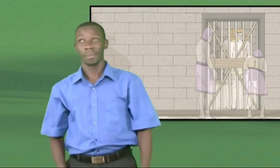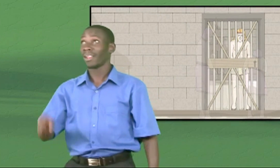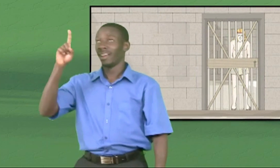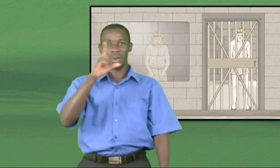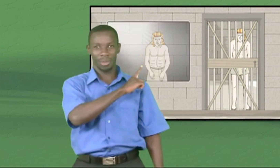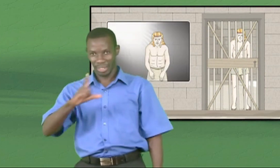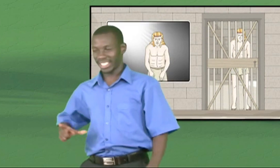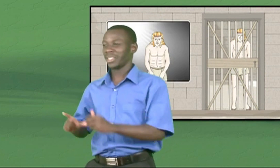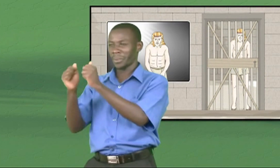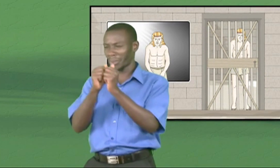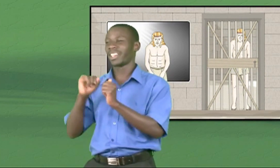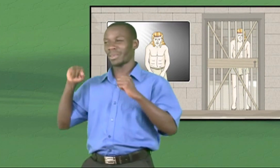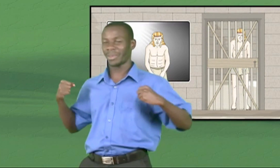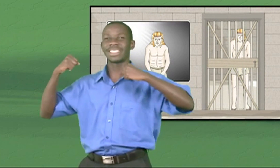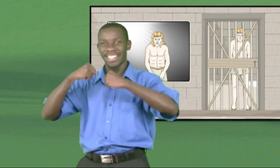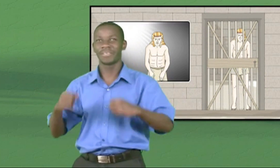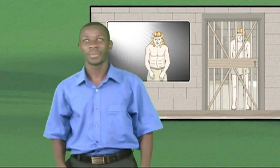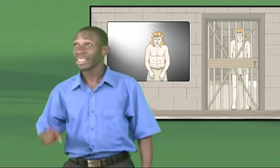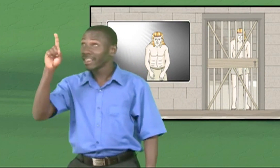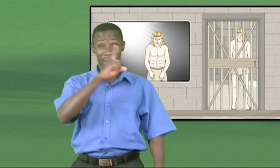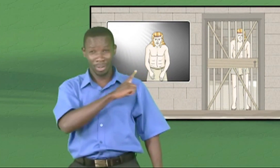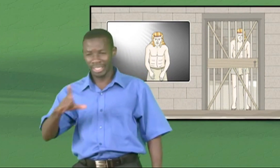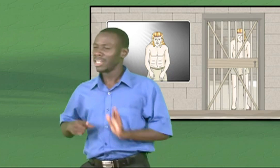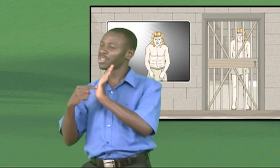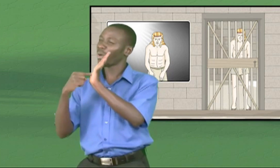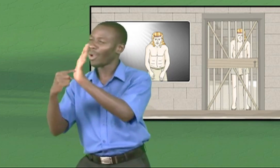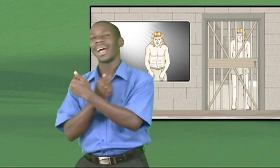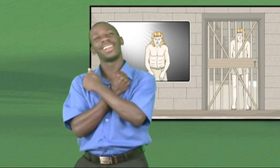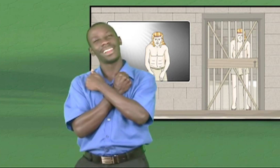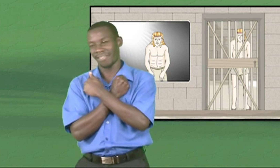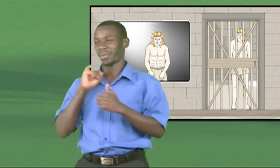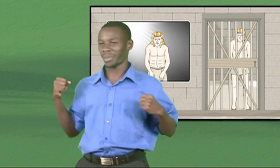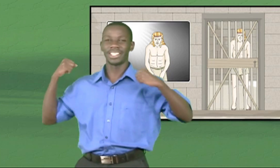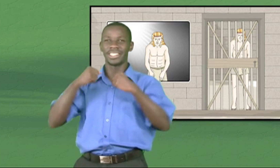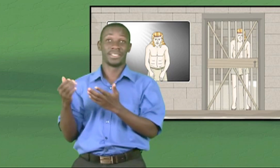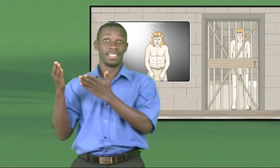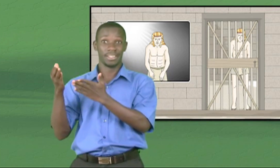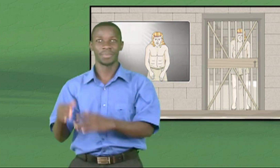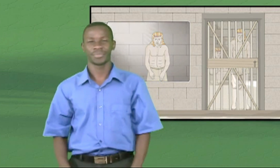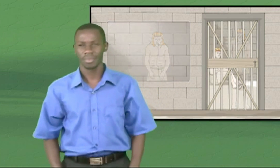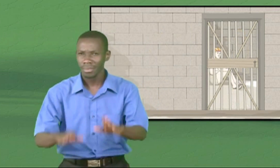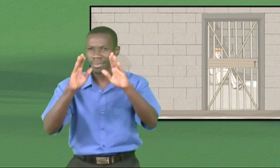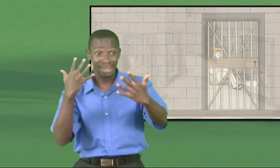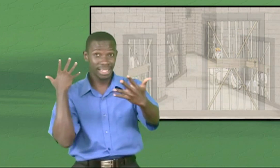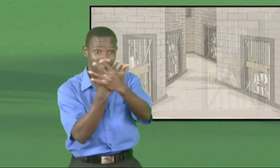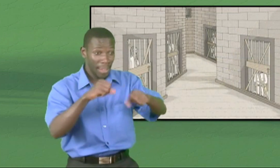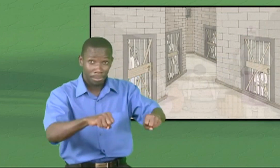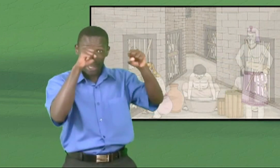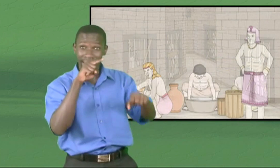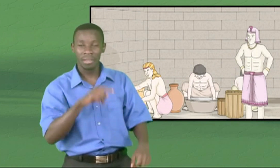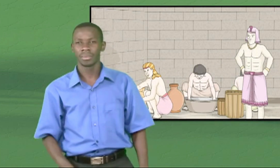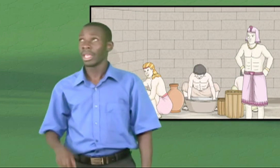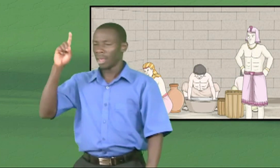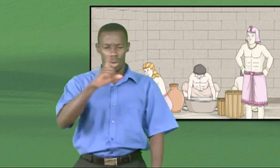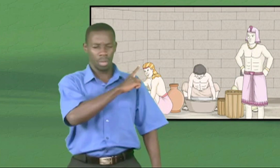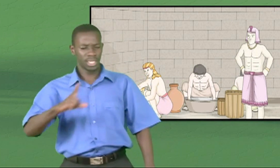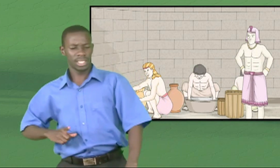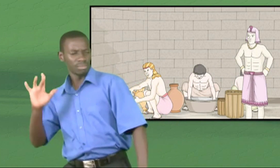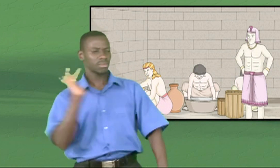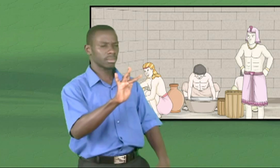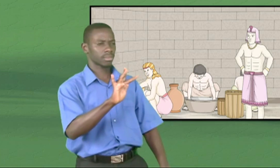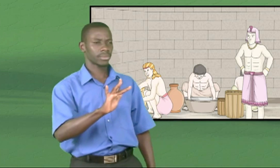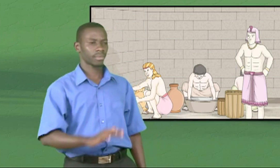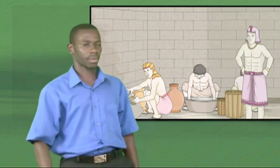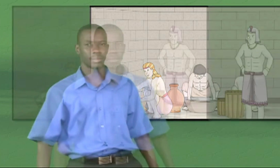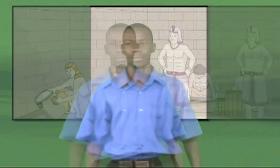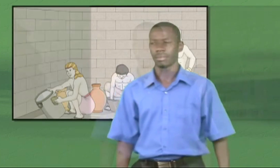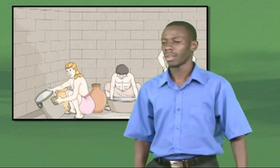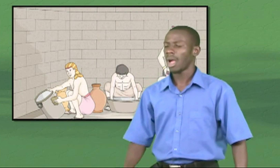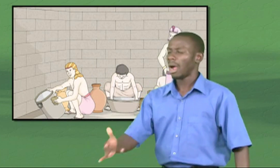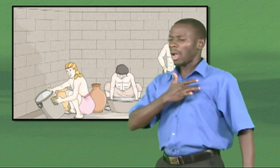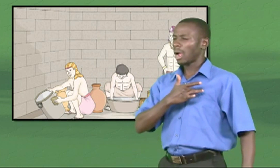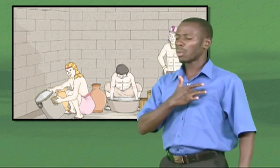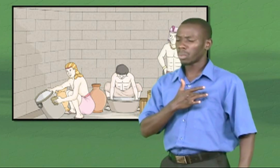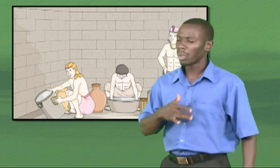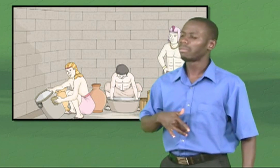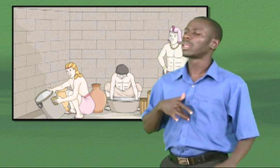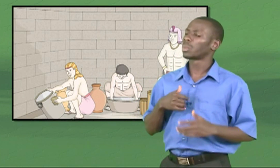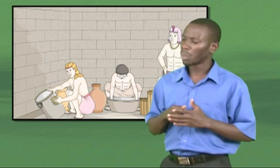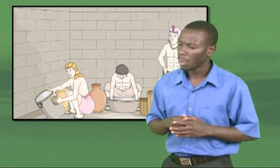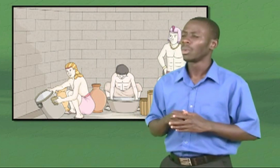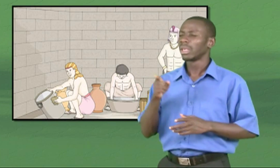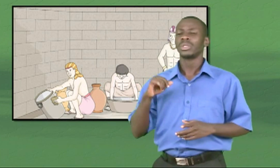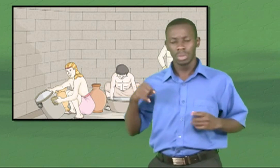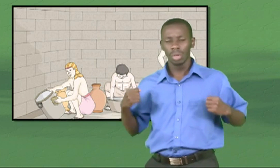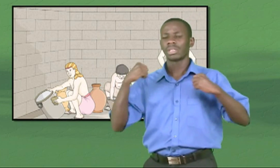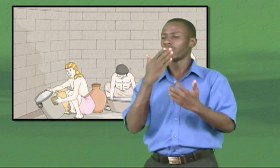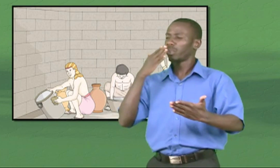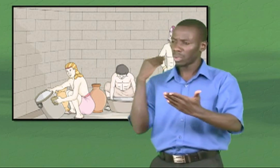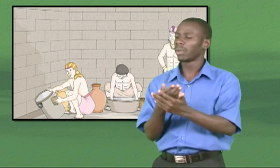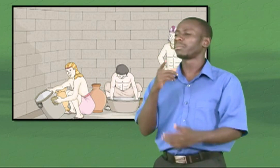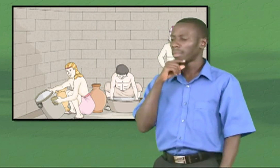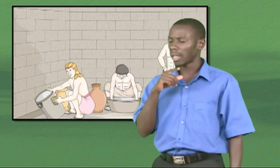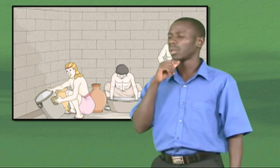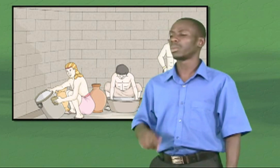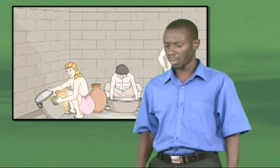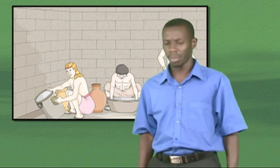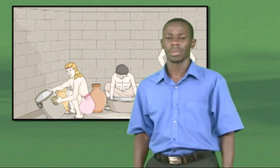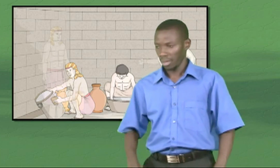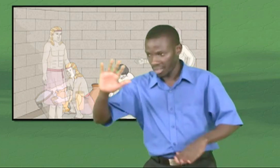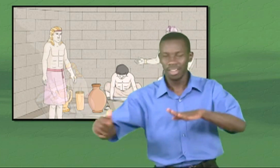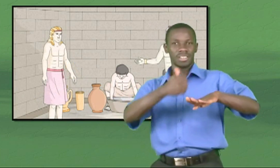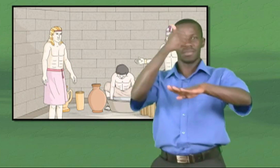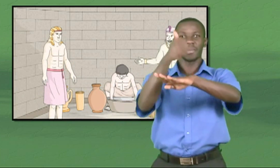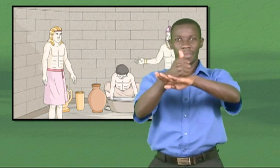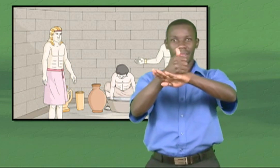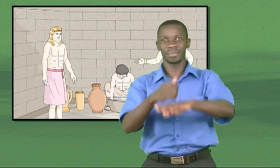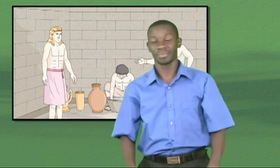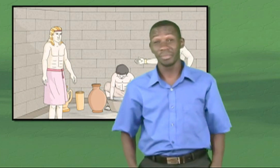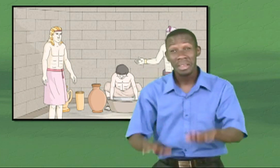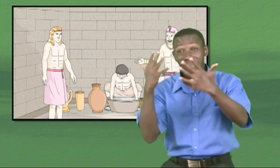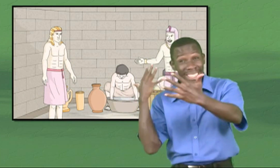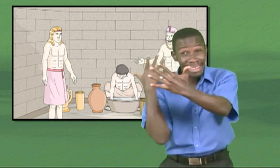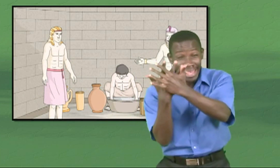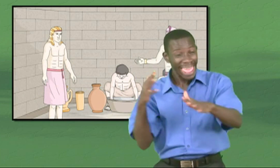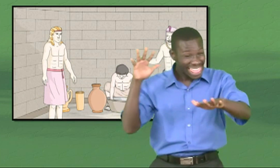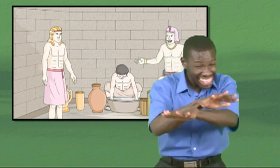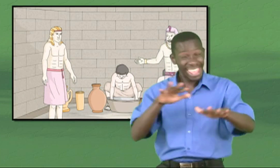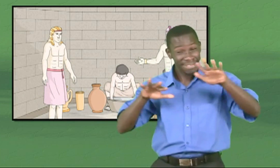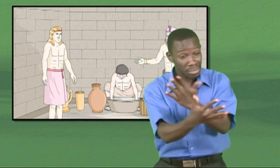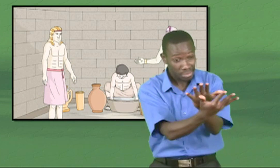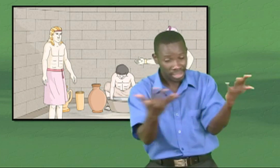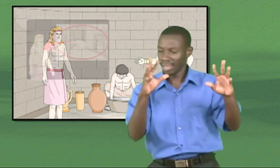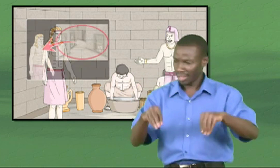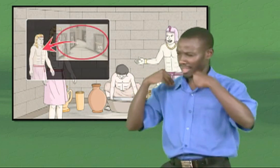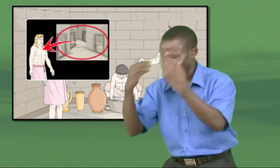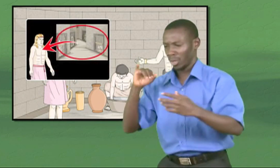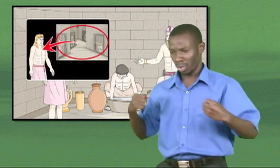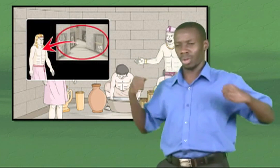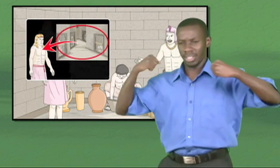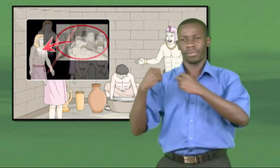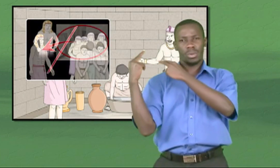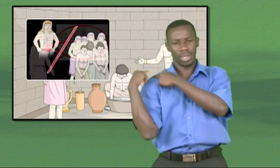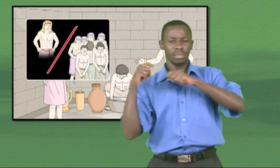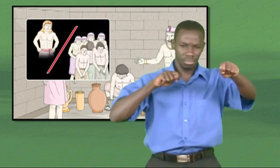While Joseph was there in the prison, the LORD was with him and extended kindness to him, granting him favor in the eyes of the prison warden.